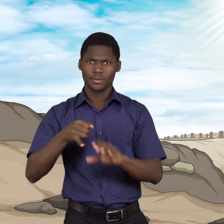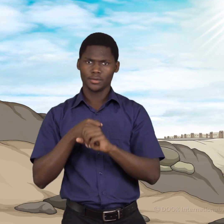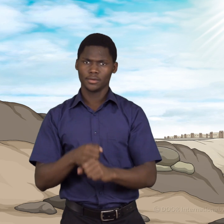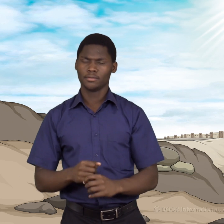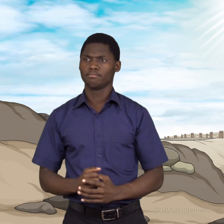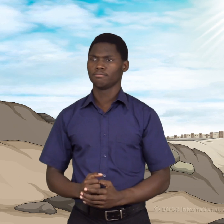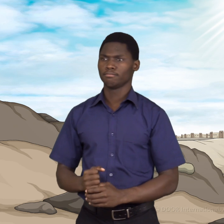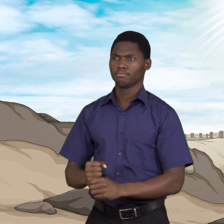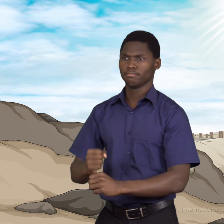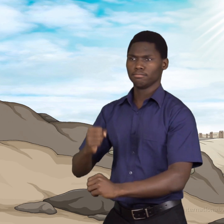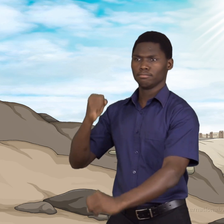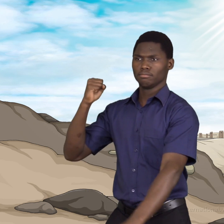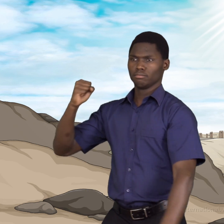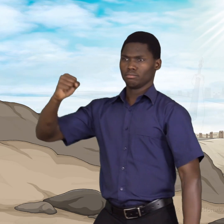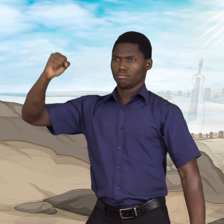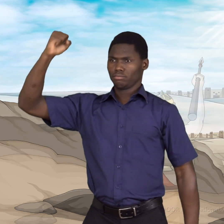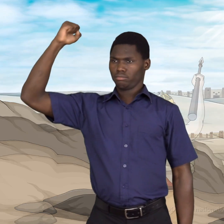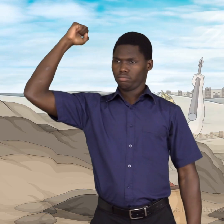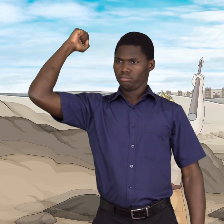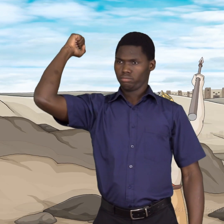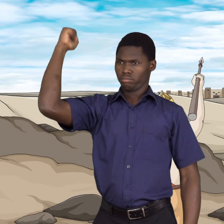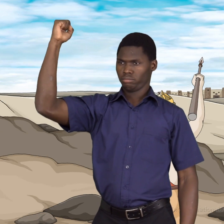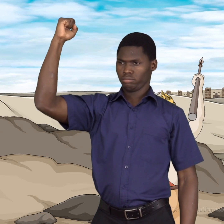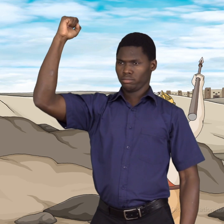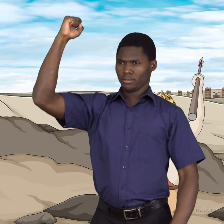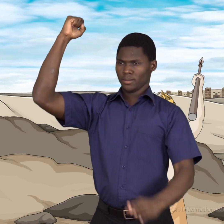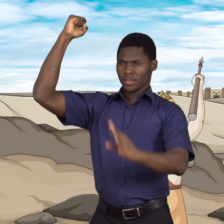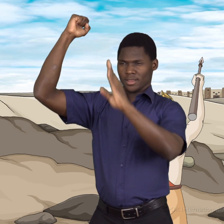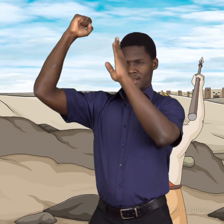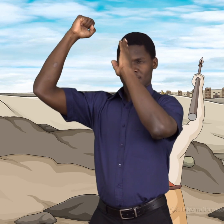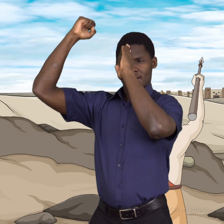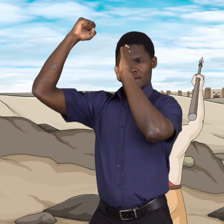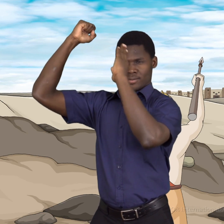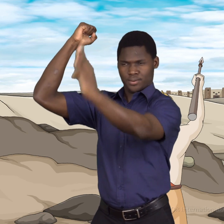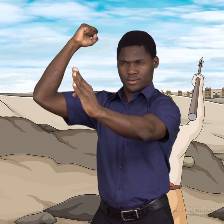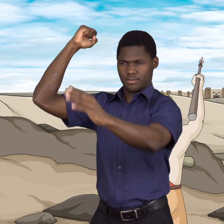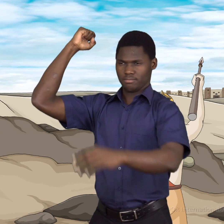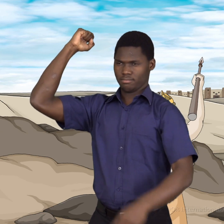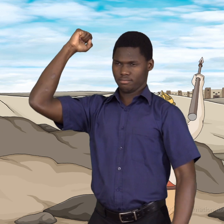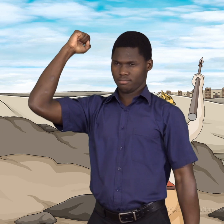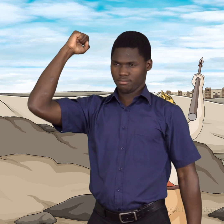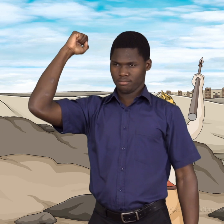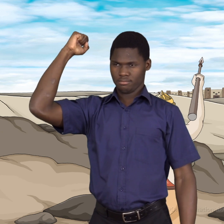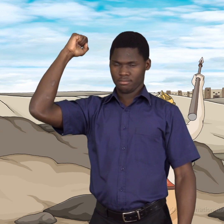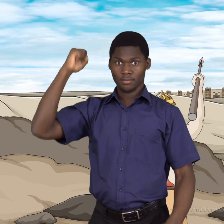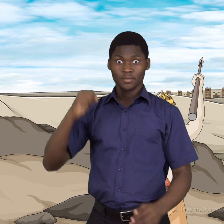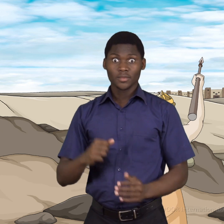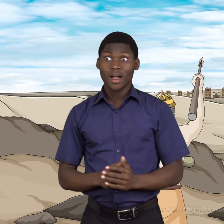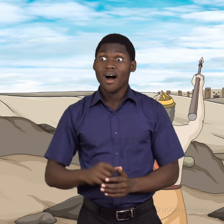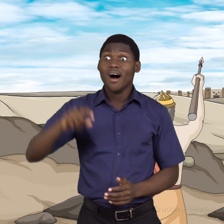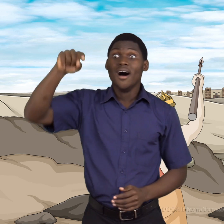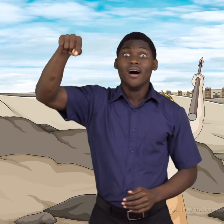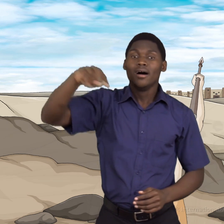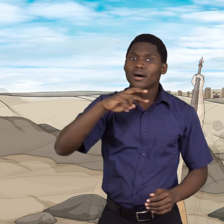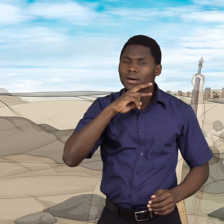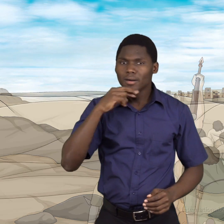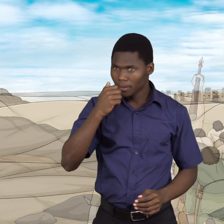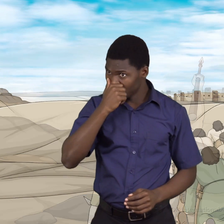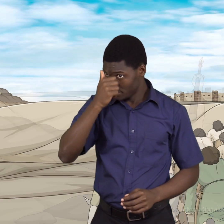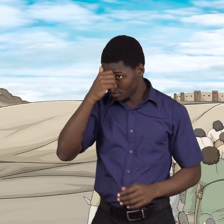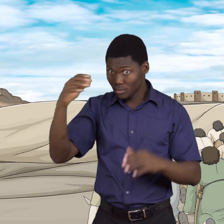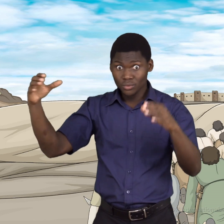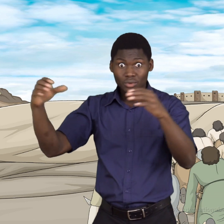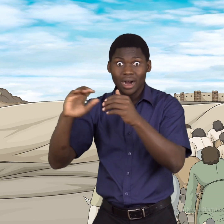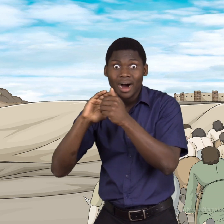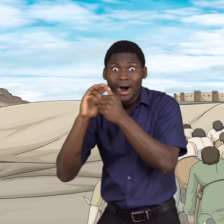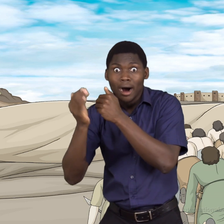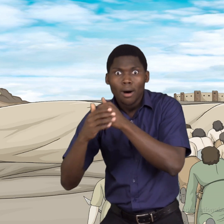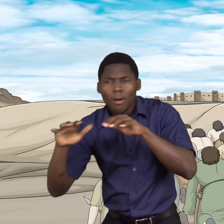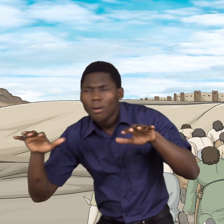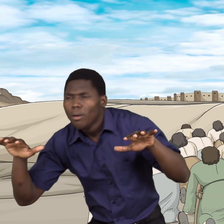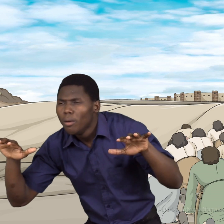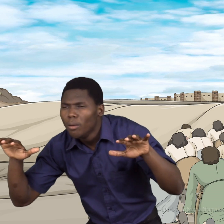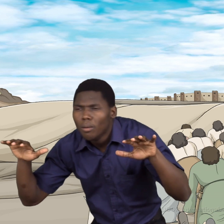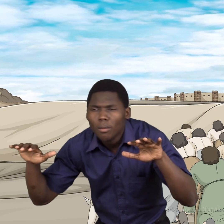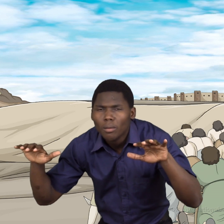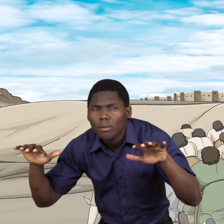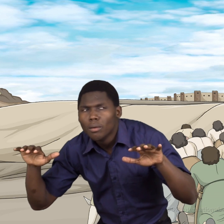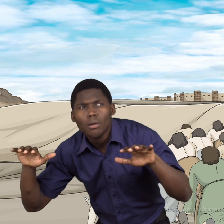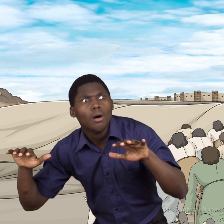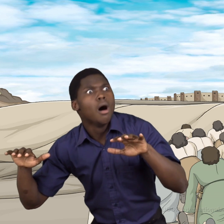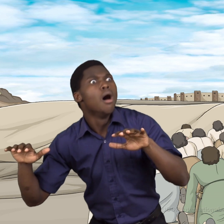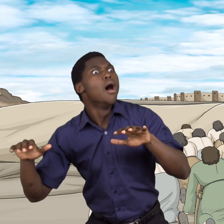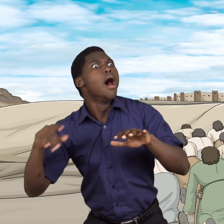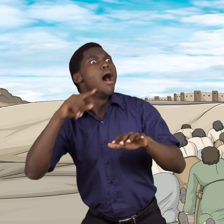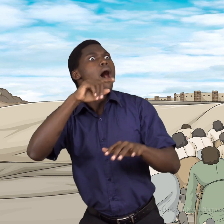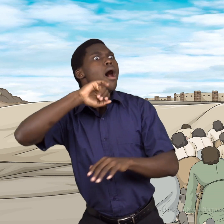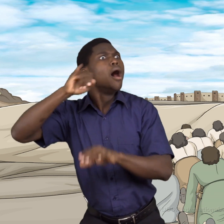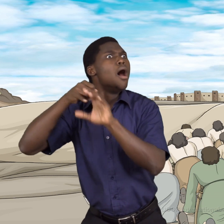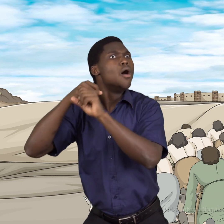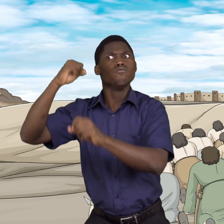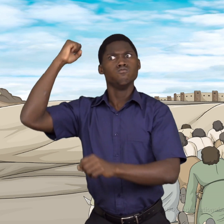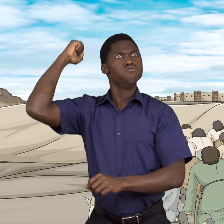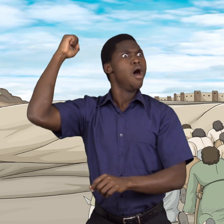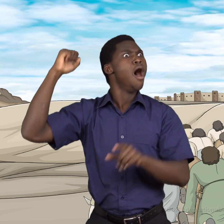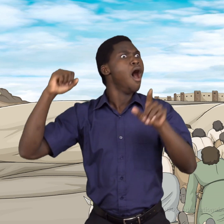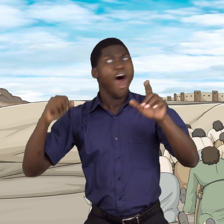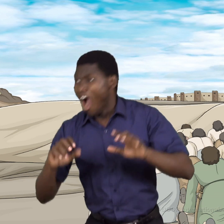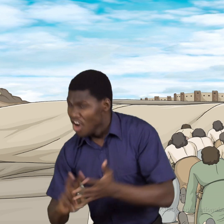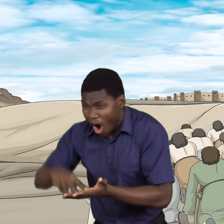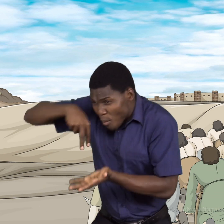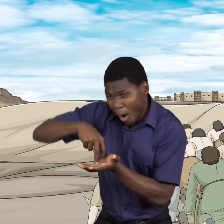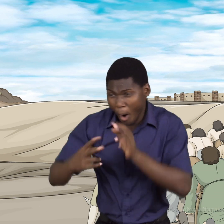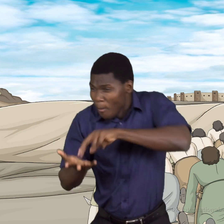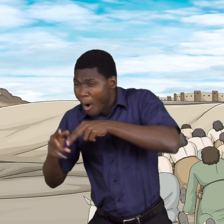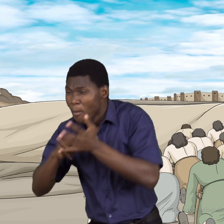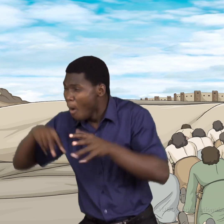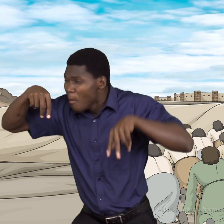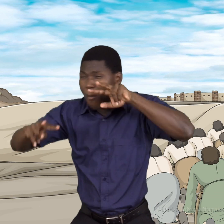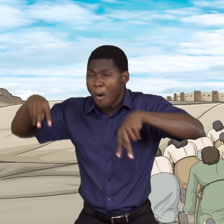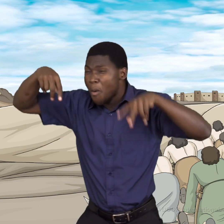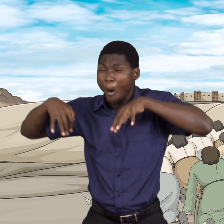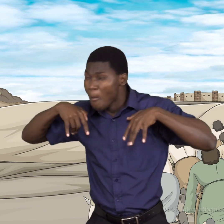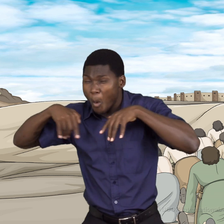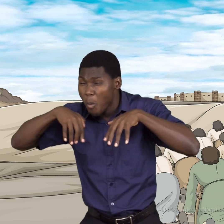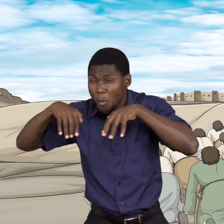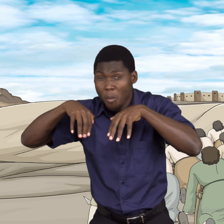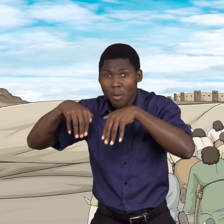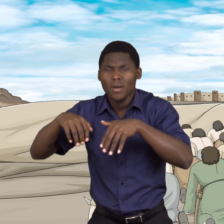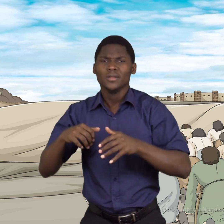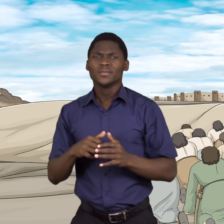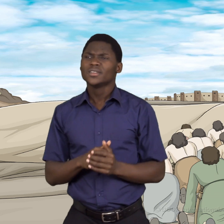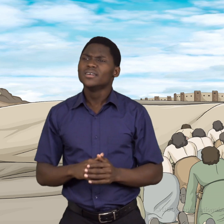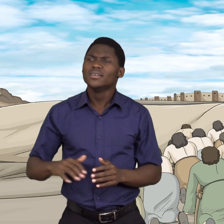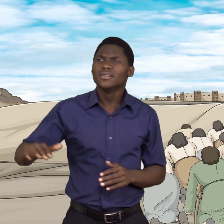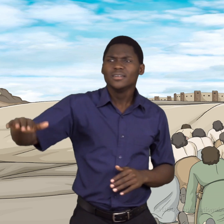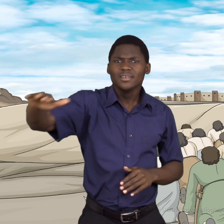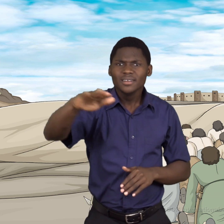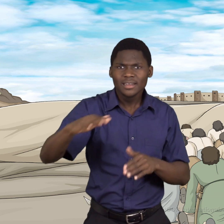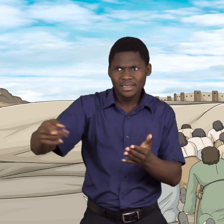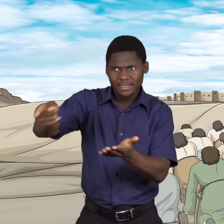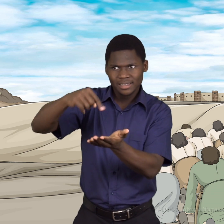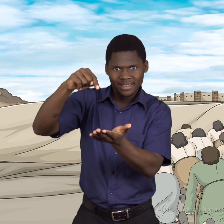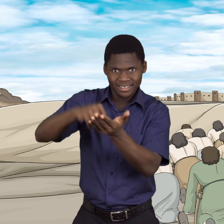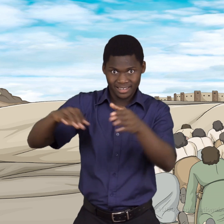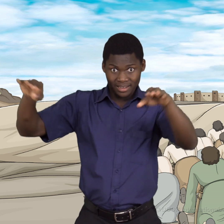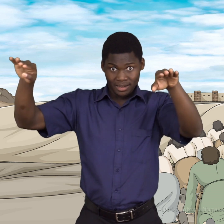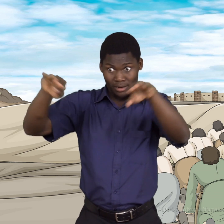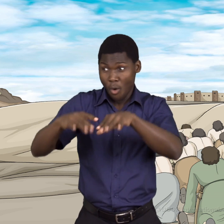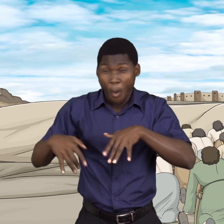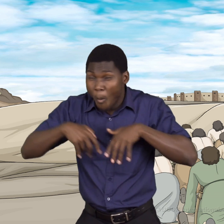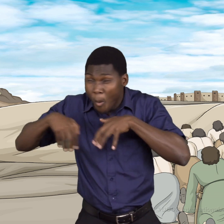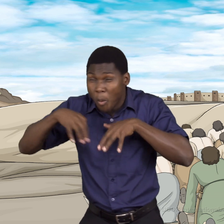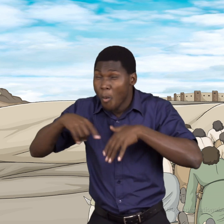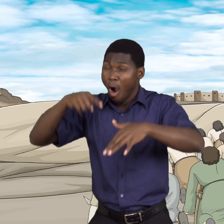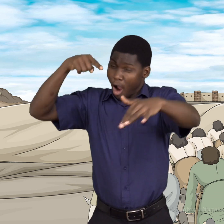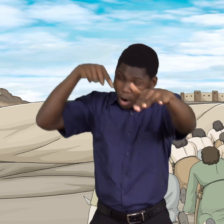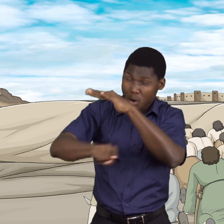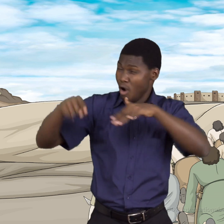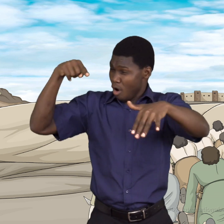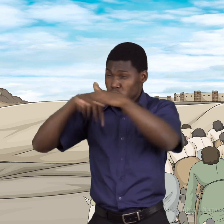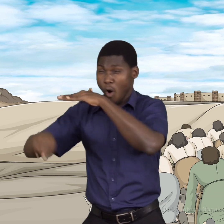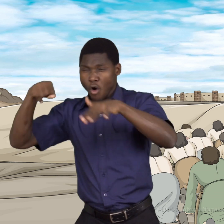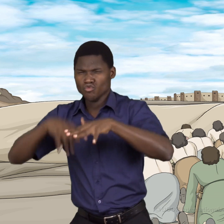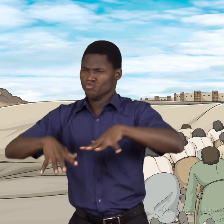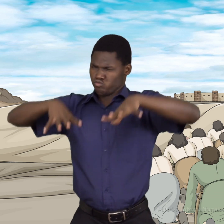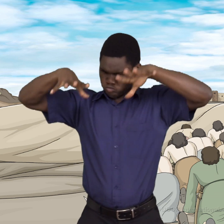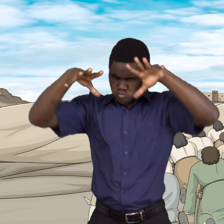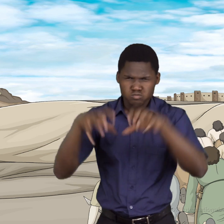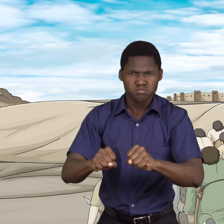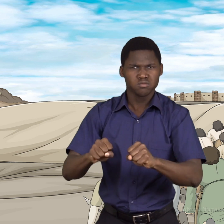So Joshua held out his battle lance toward Ai, and as soon as he did so, the men in ambush rose quickly from their position.